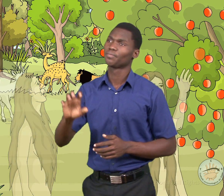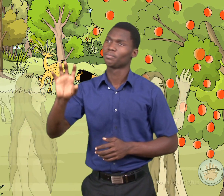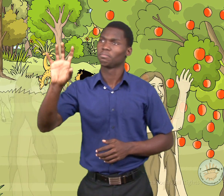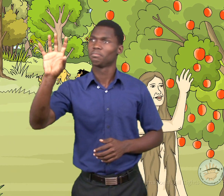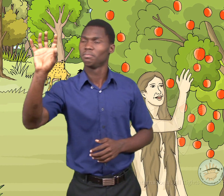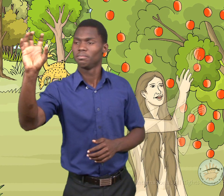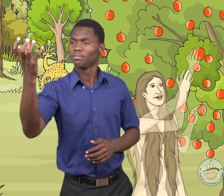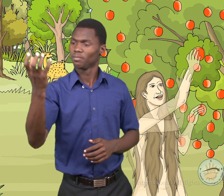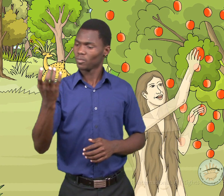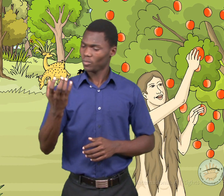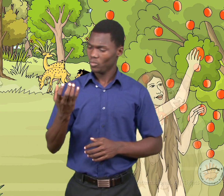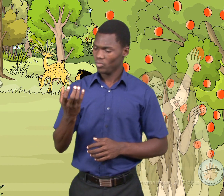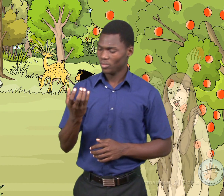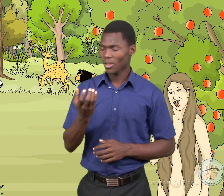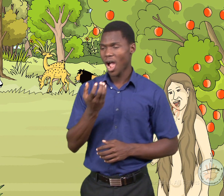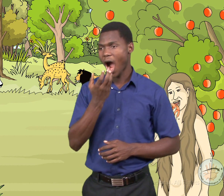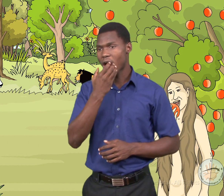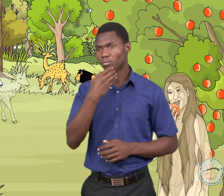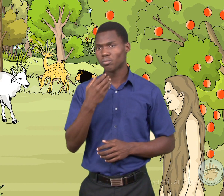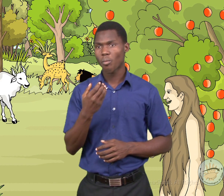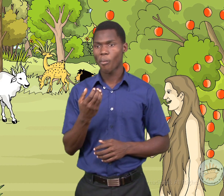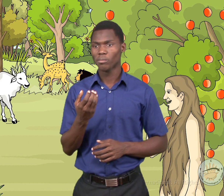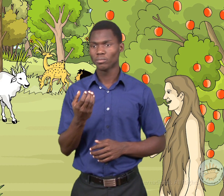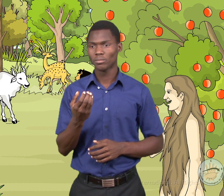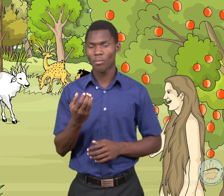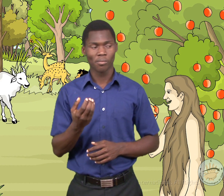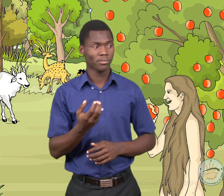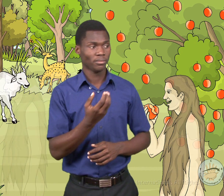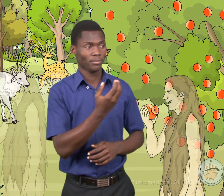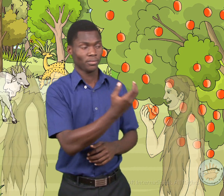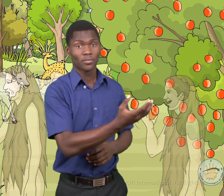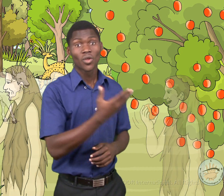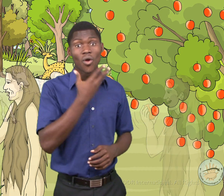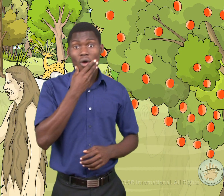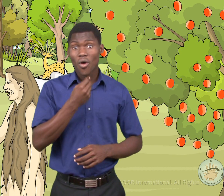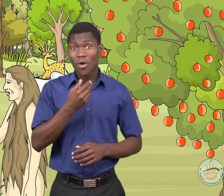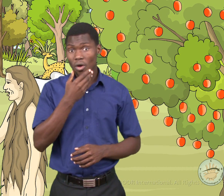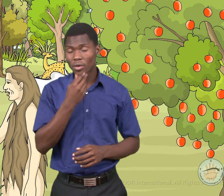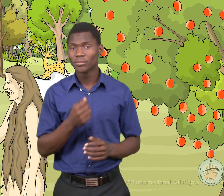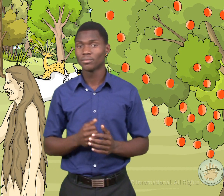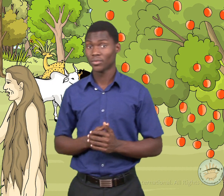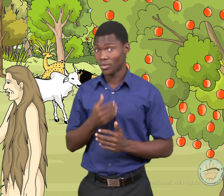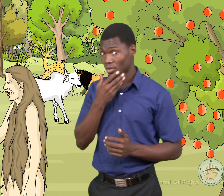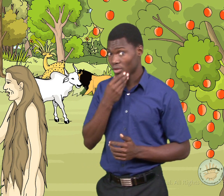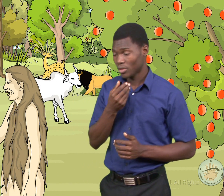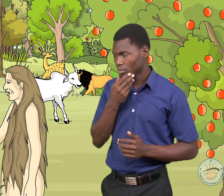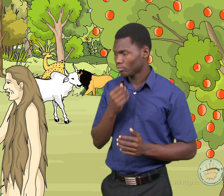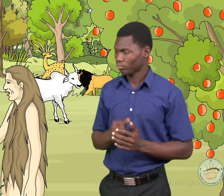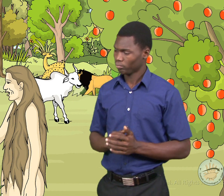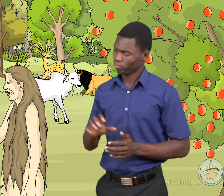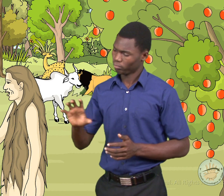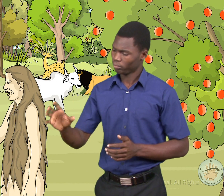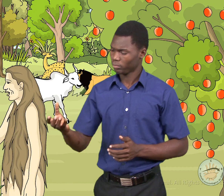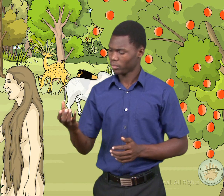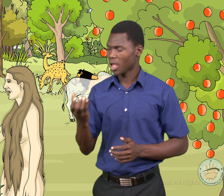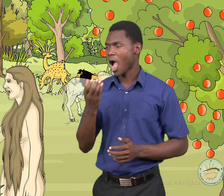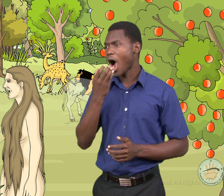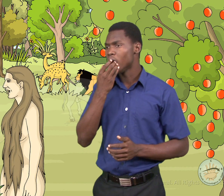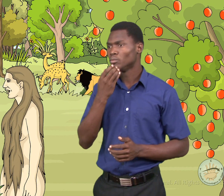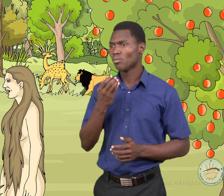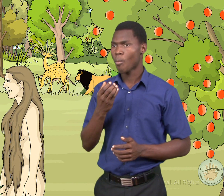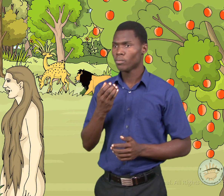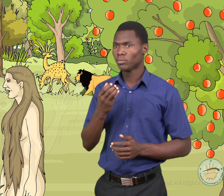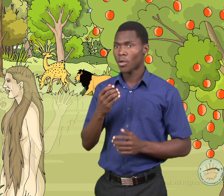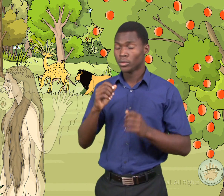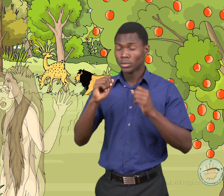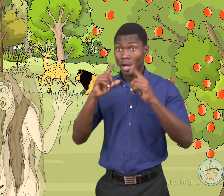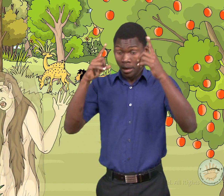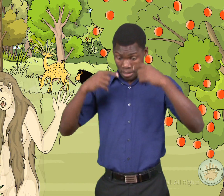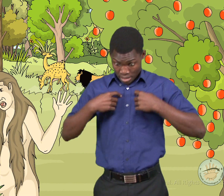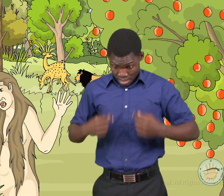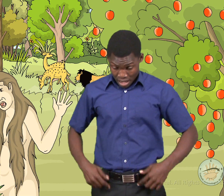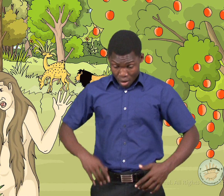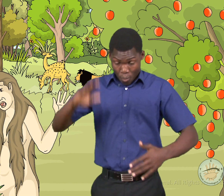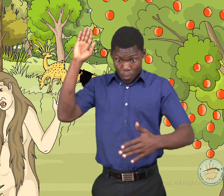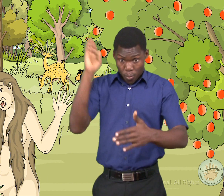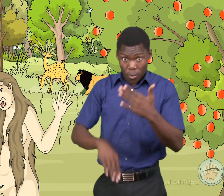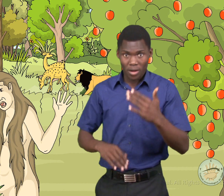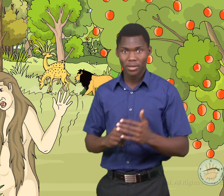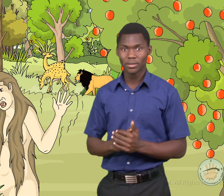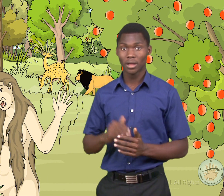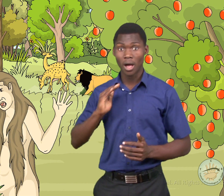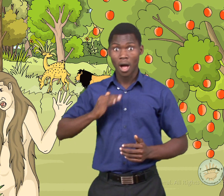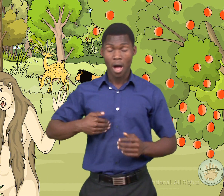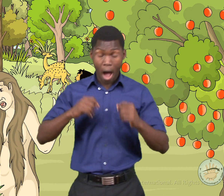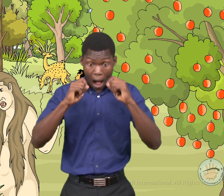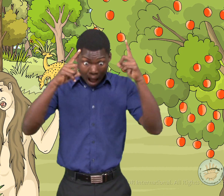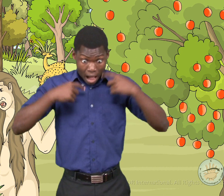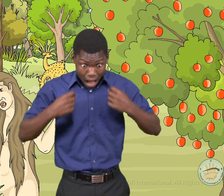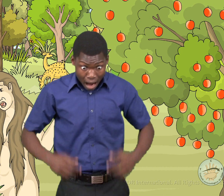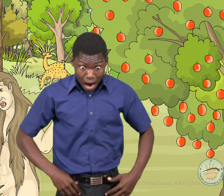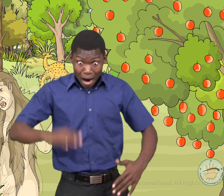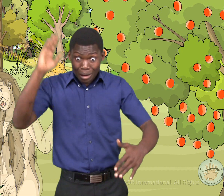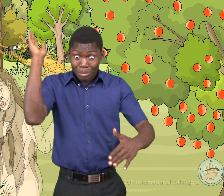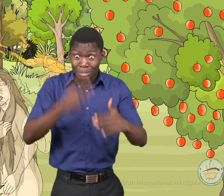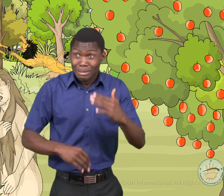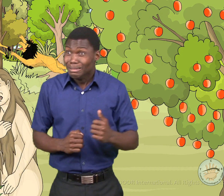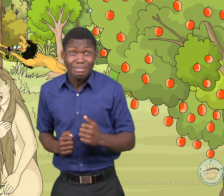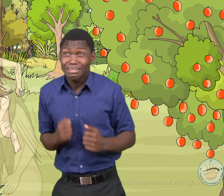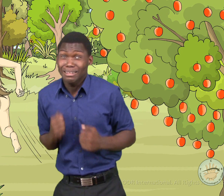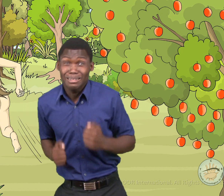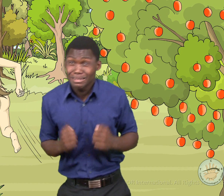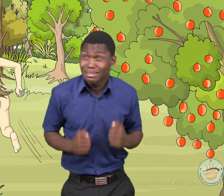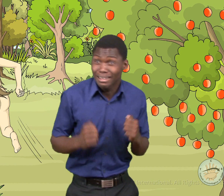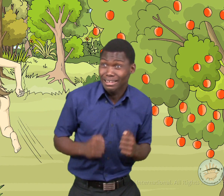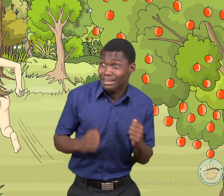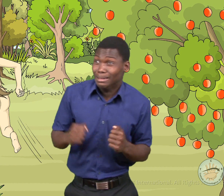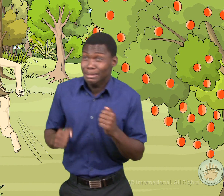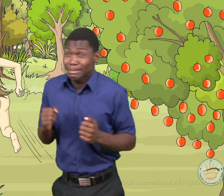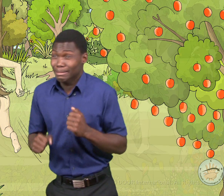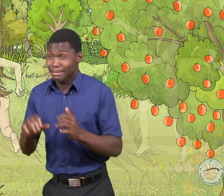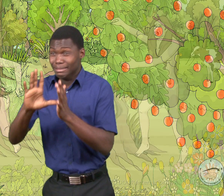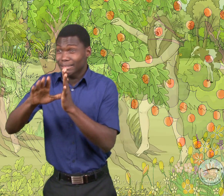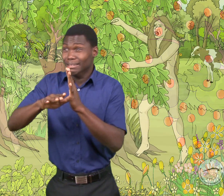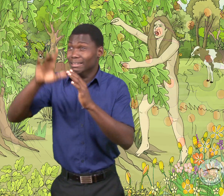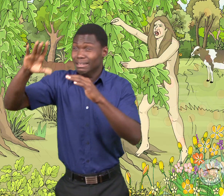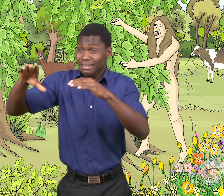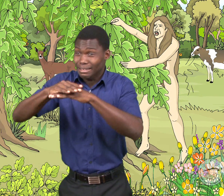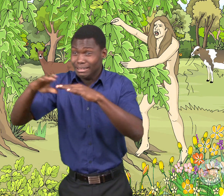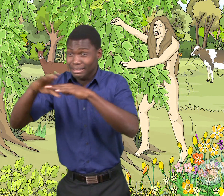She also gave some to her husband who was with her, and he ate it. And the eyes of both of them were opened, and they knew that they were naked;